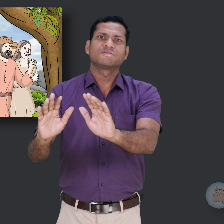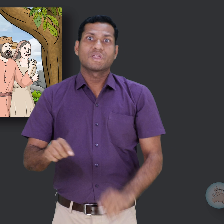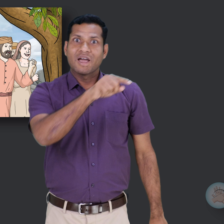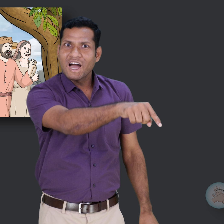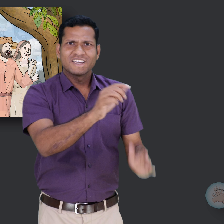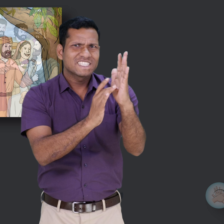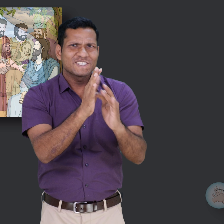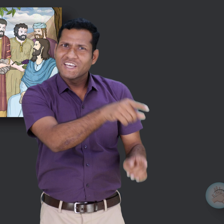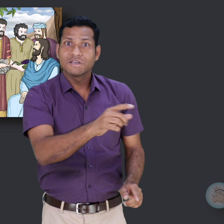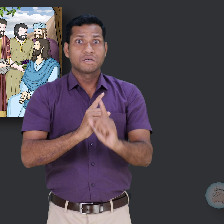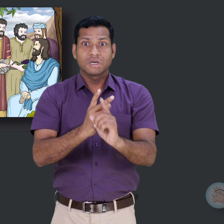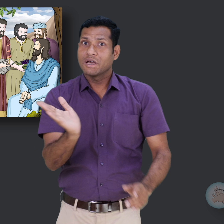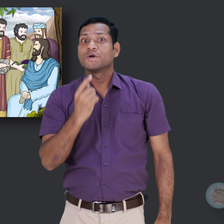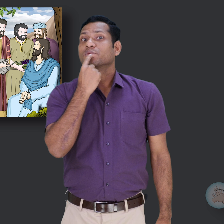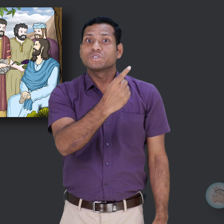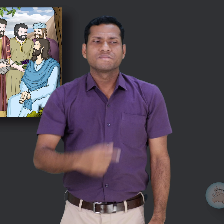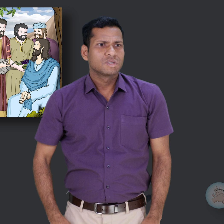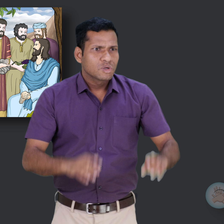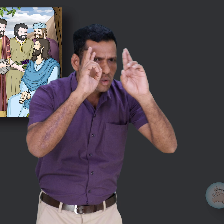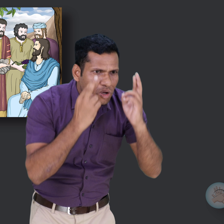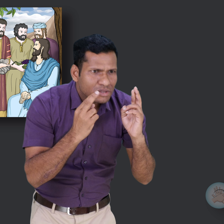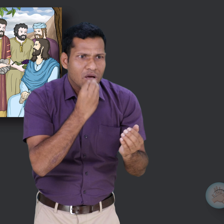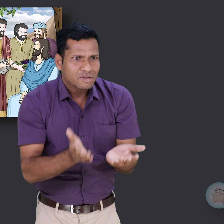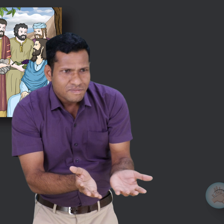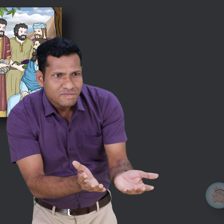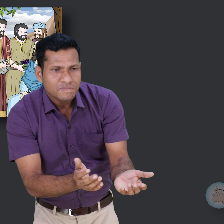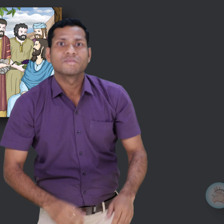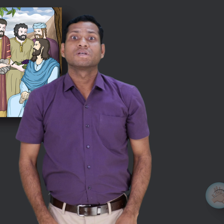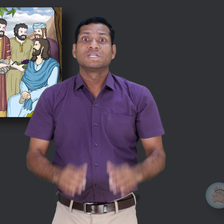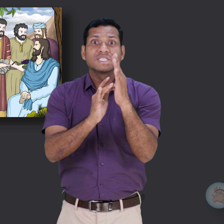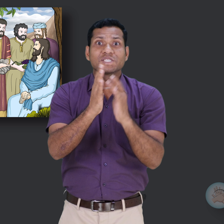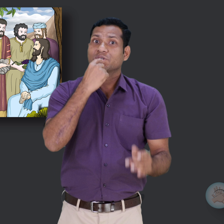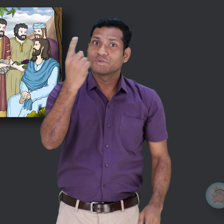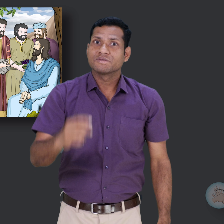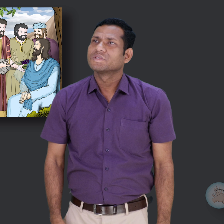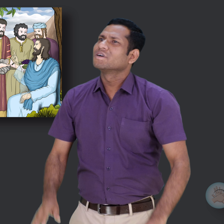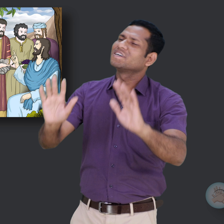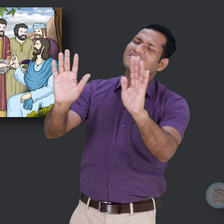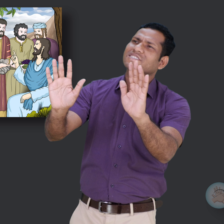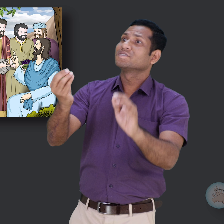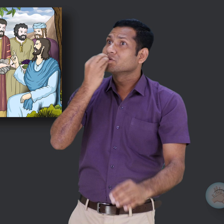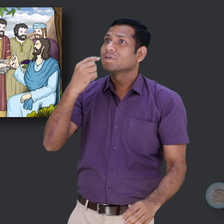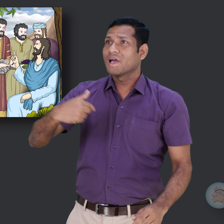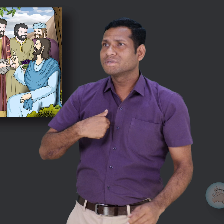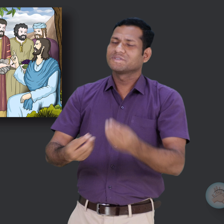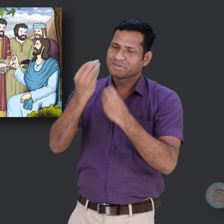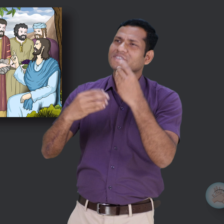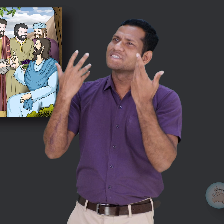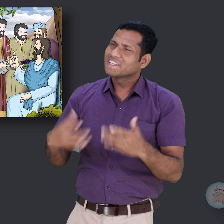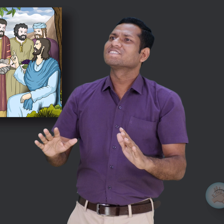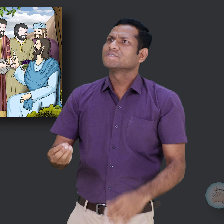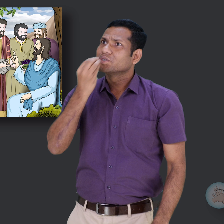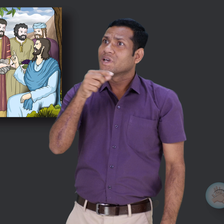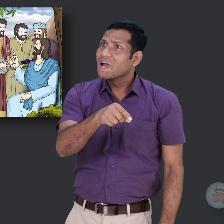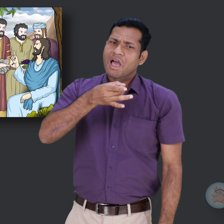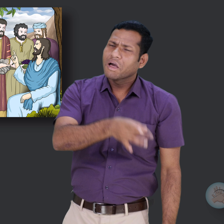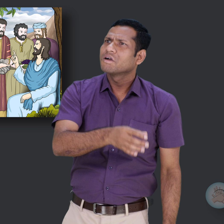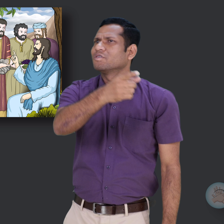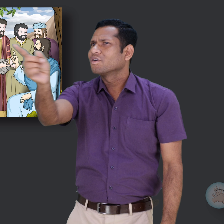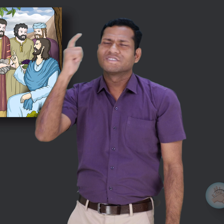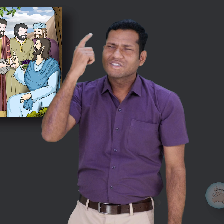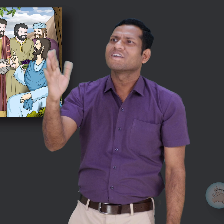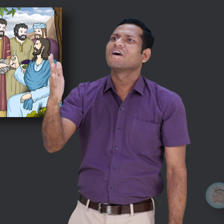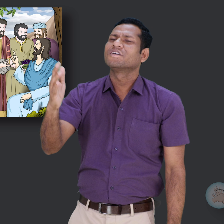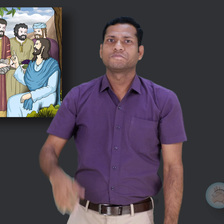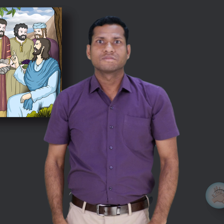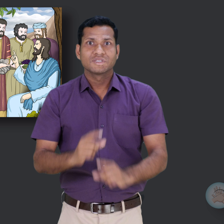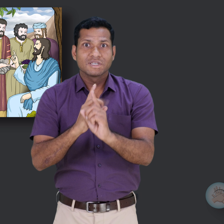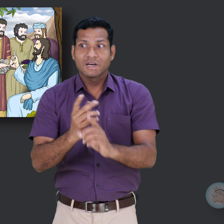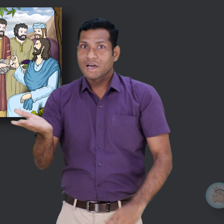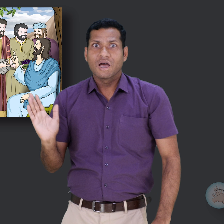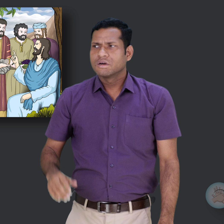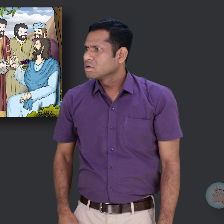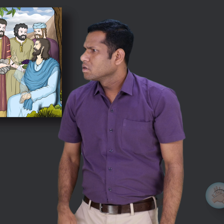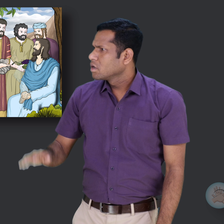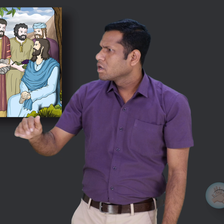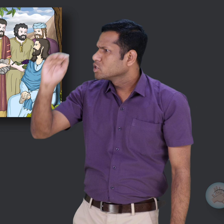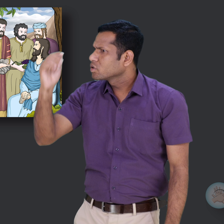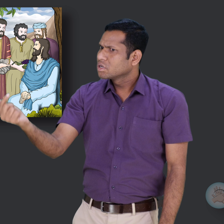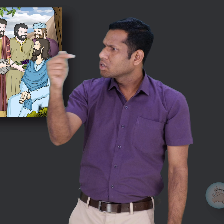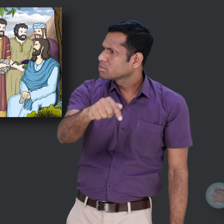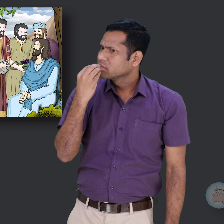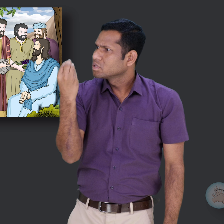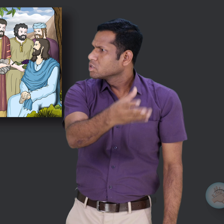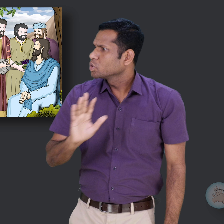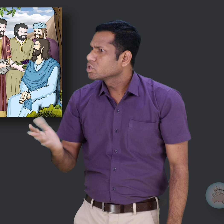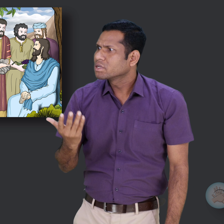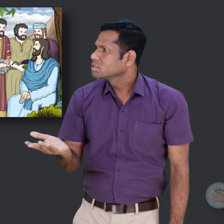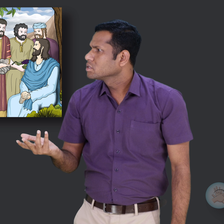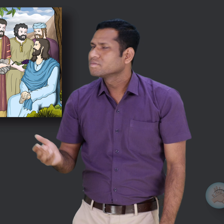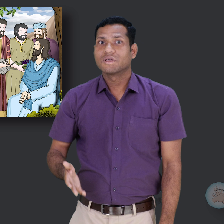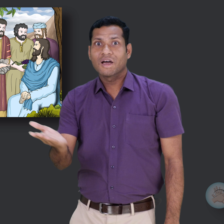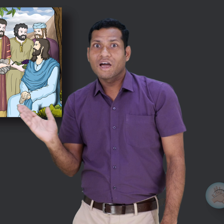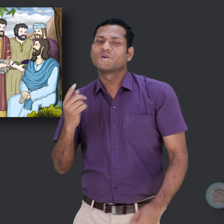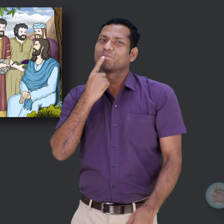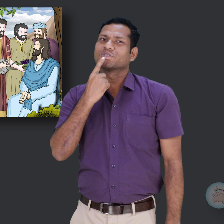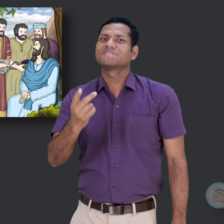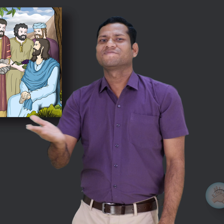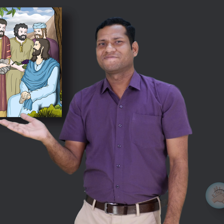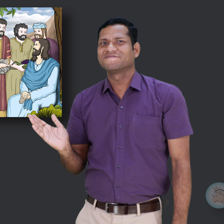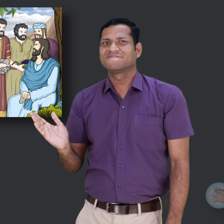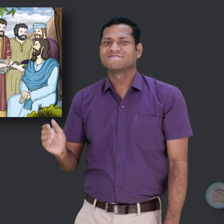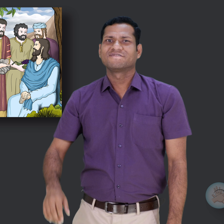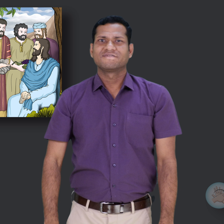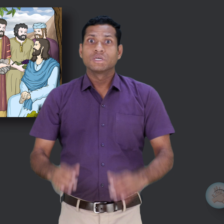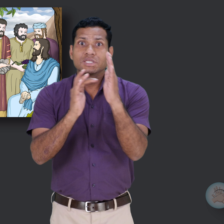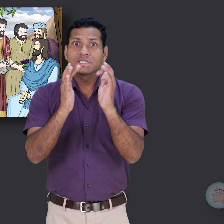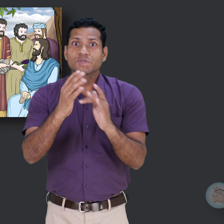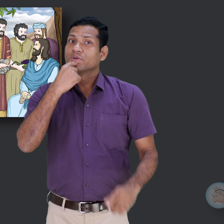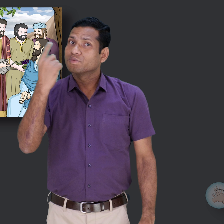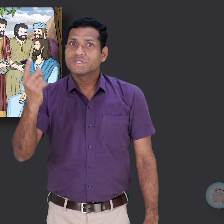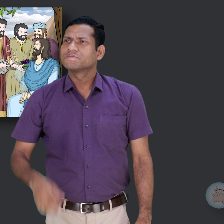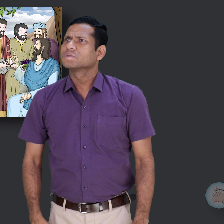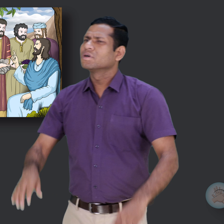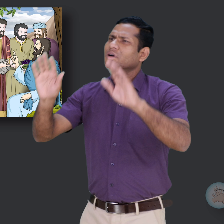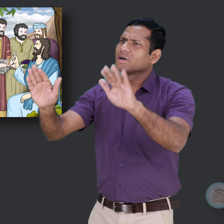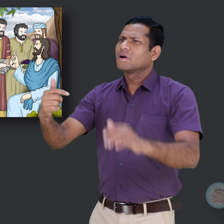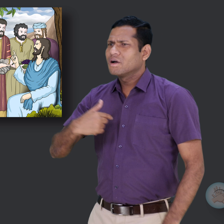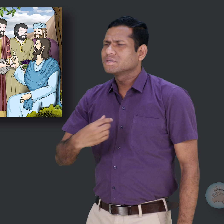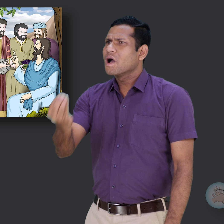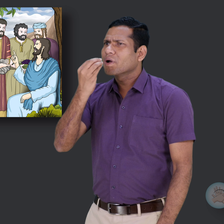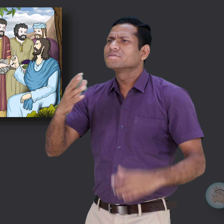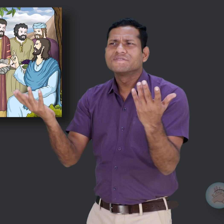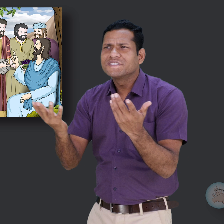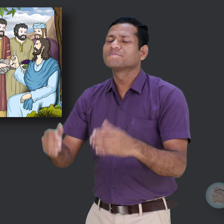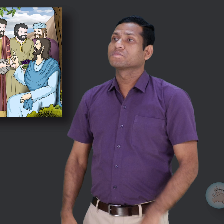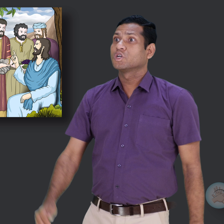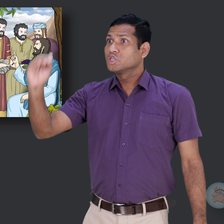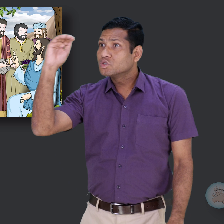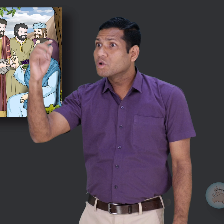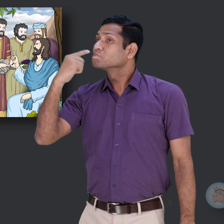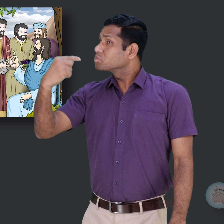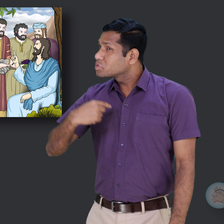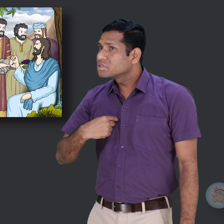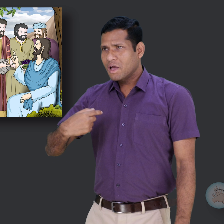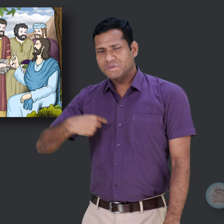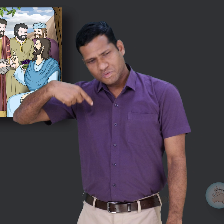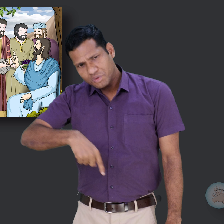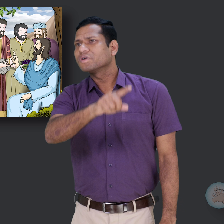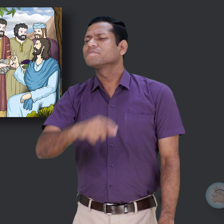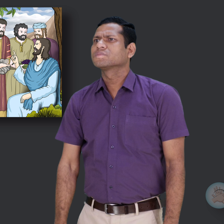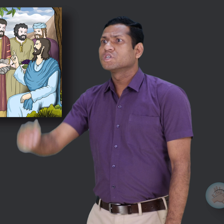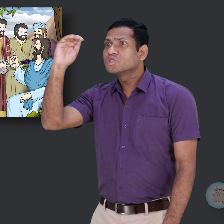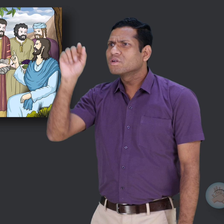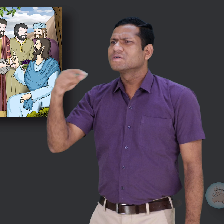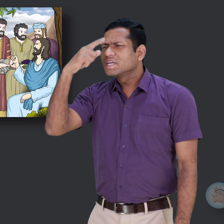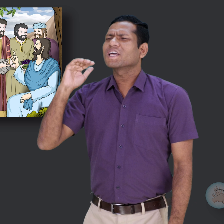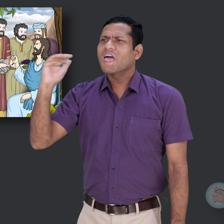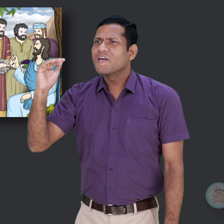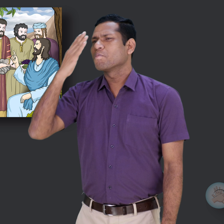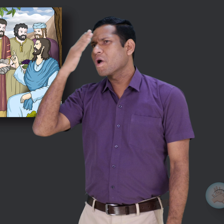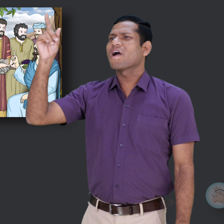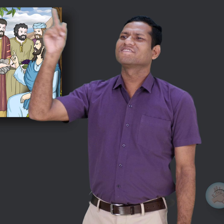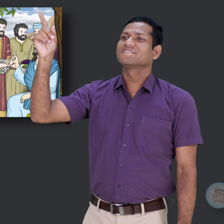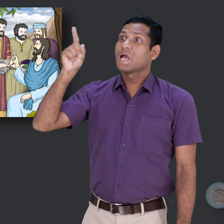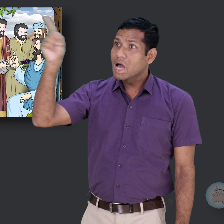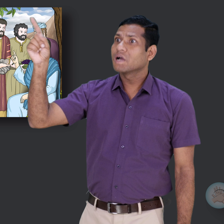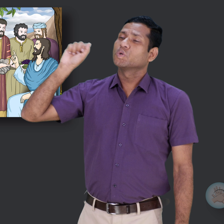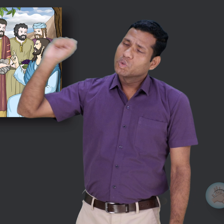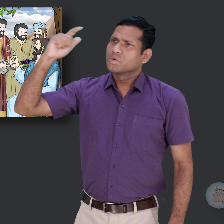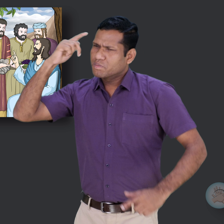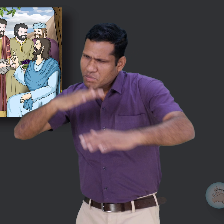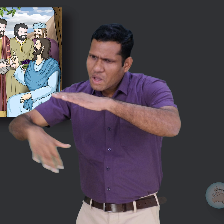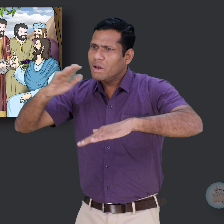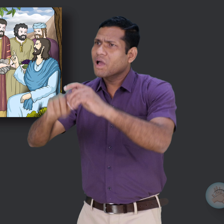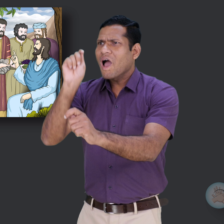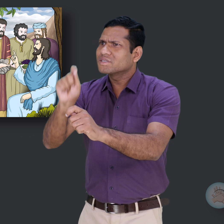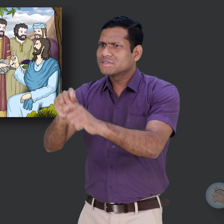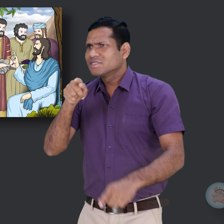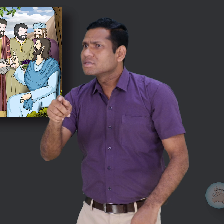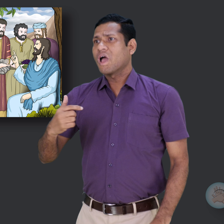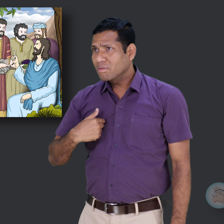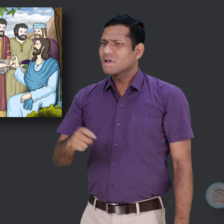Meanwhile the disciples urged Him, “Rabbi, eat something.” But He told them, “I have food to eat that you know nothing about.” So the disciples asked one another, “Could someone have brought Him food?”